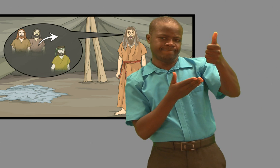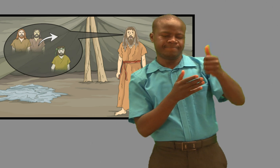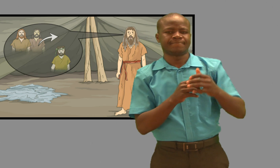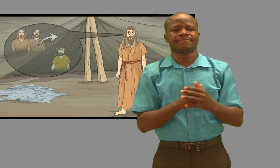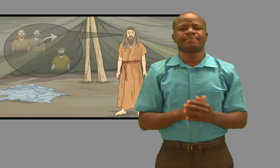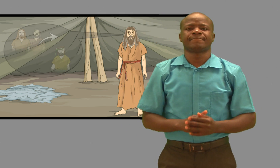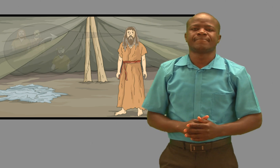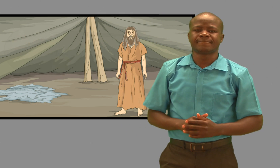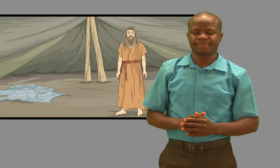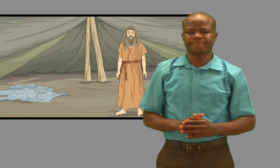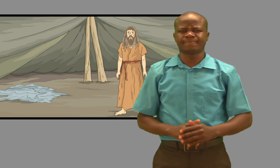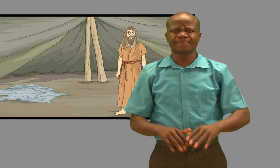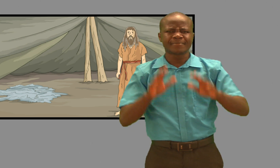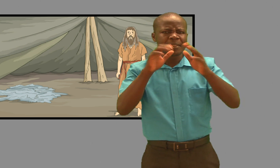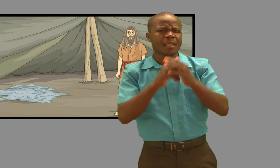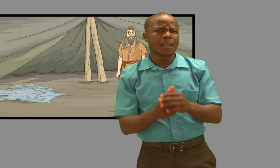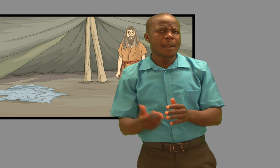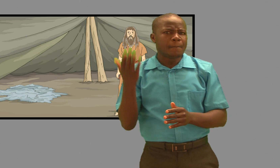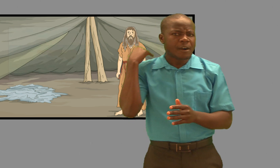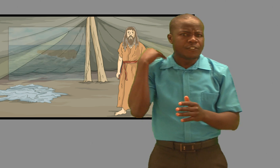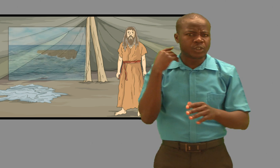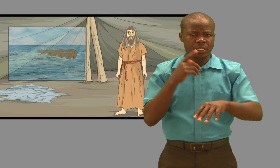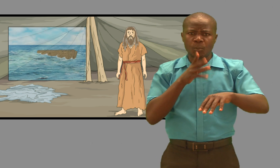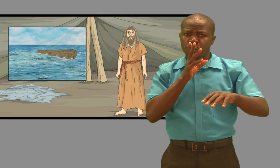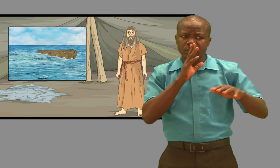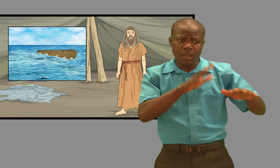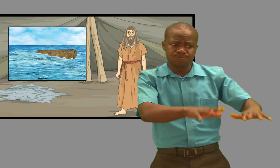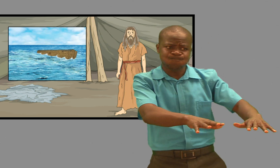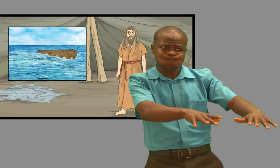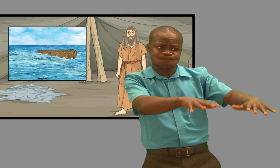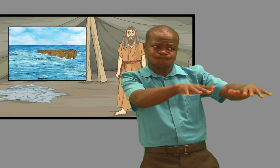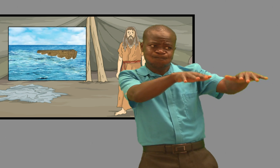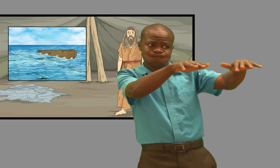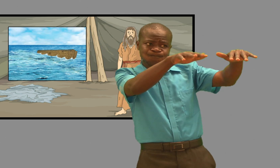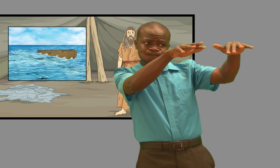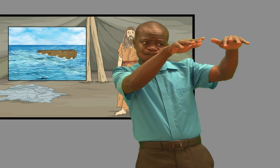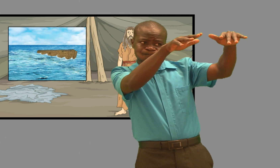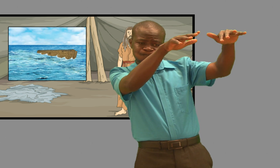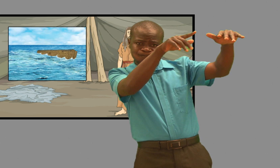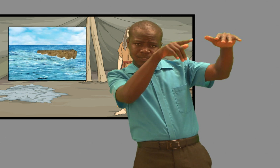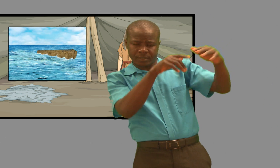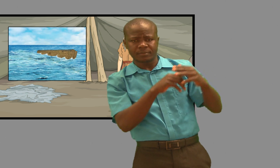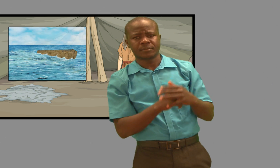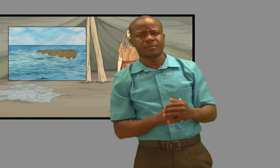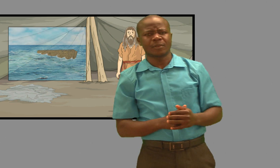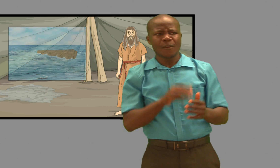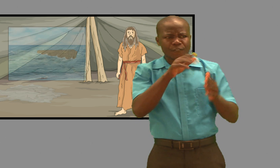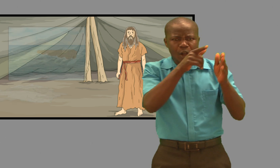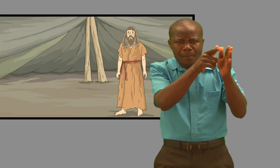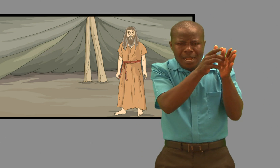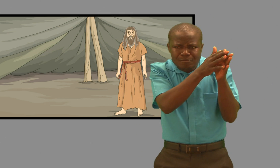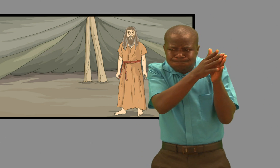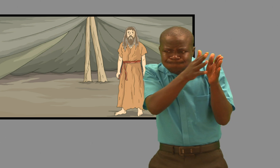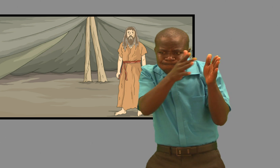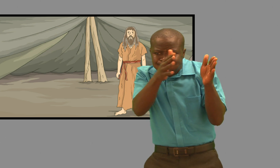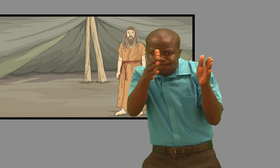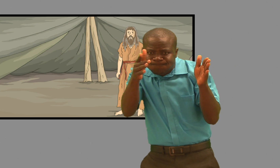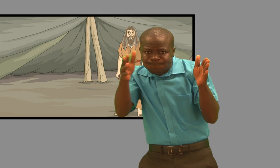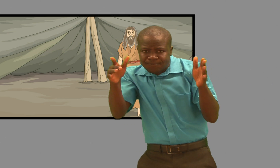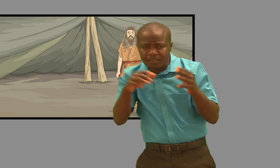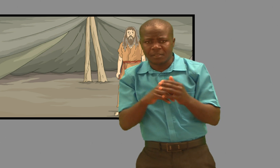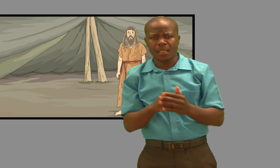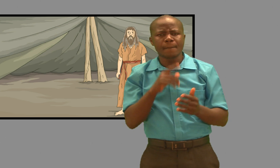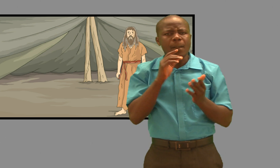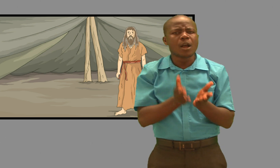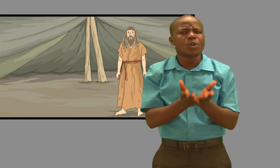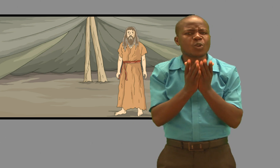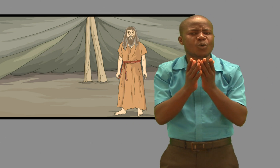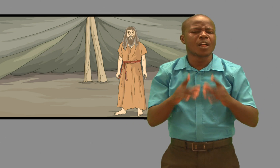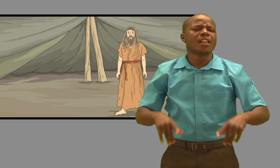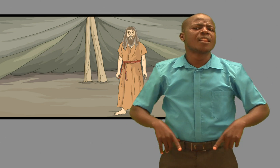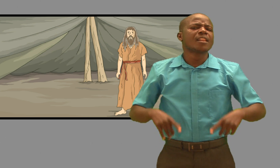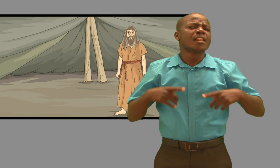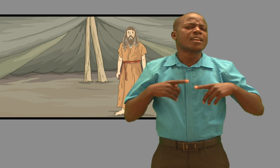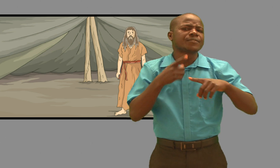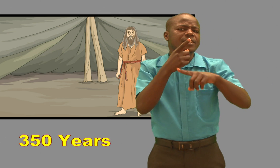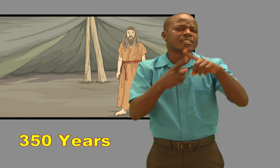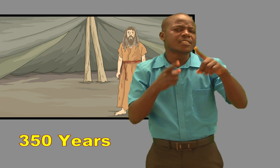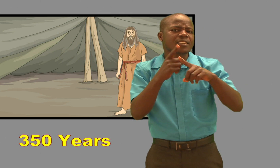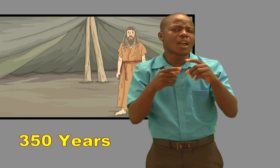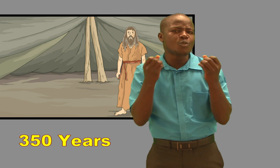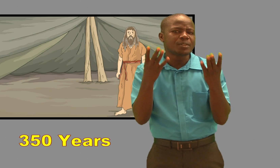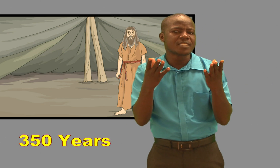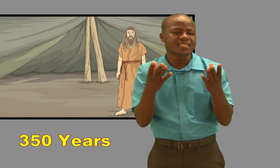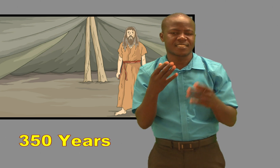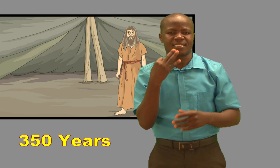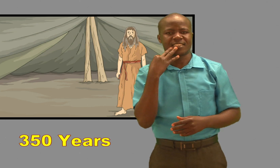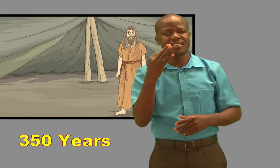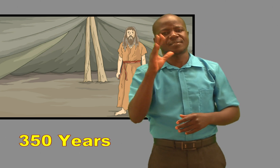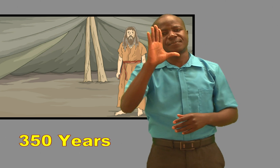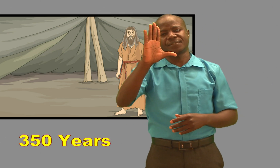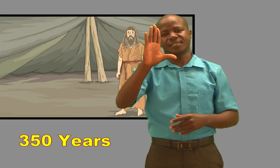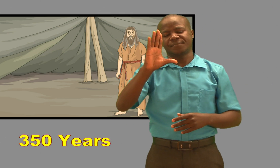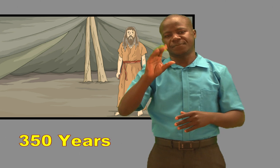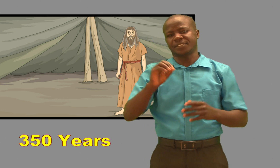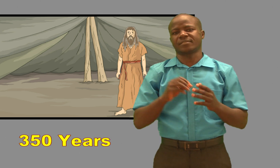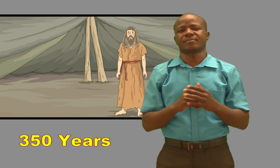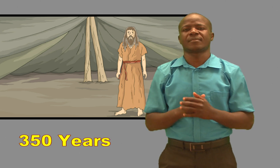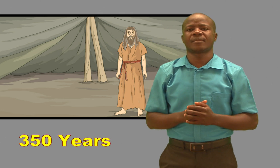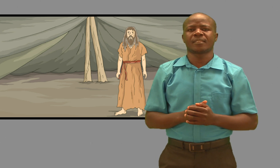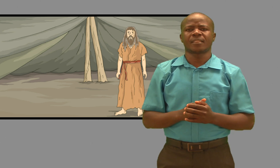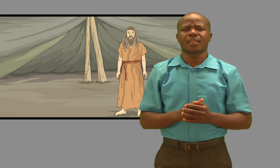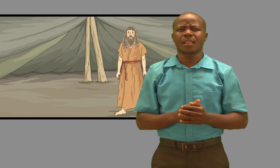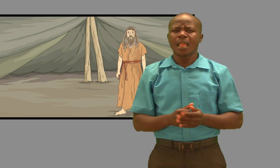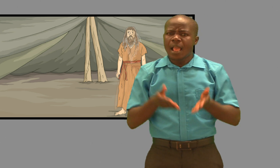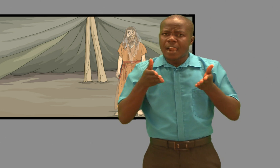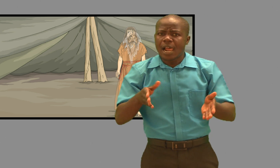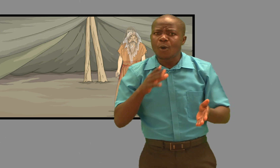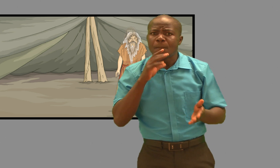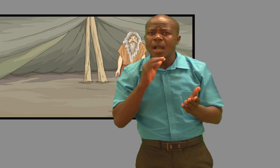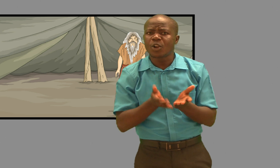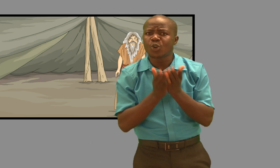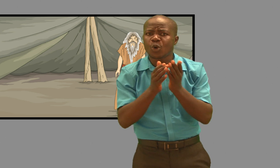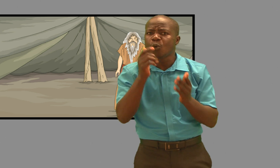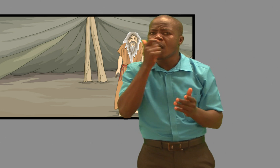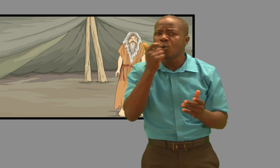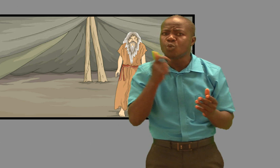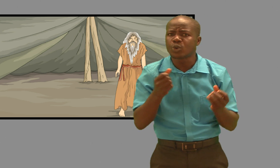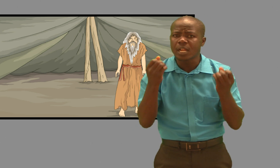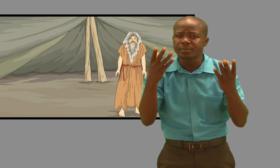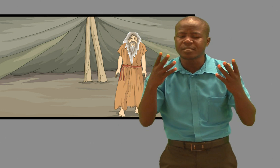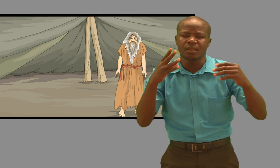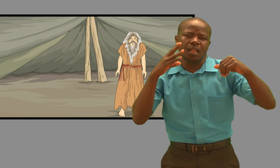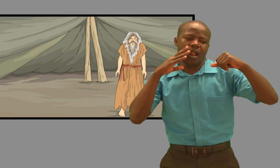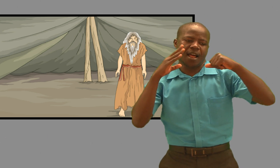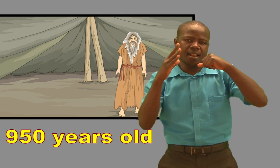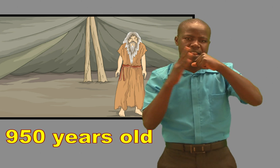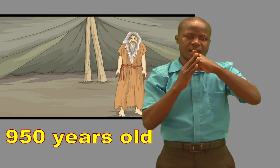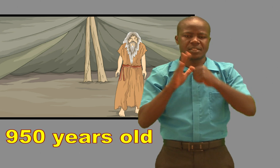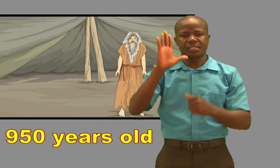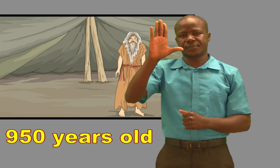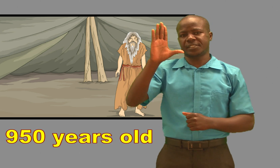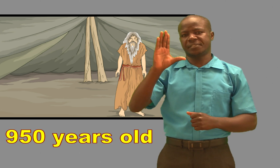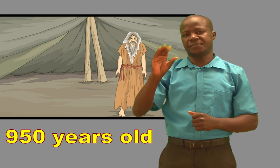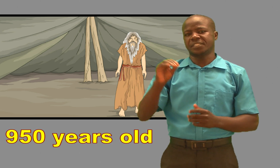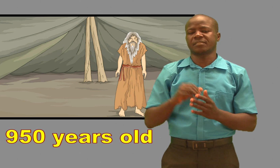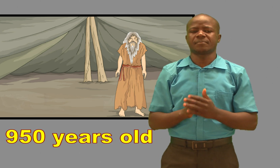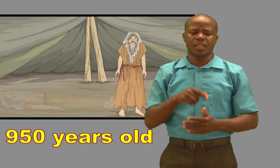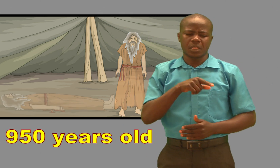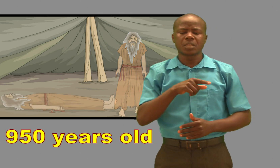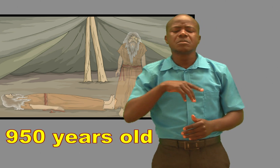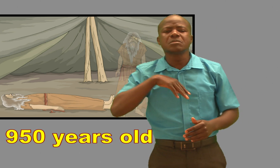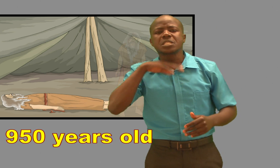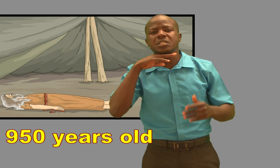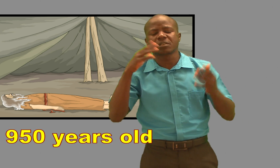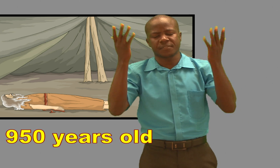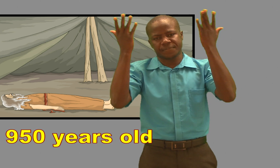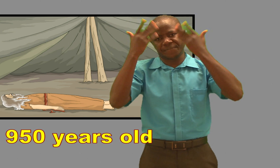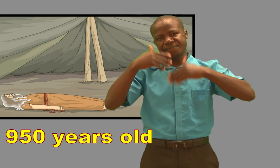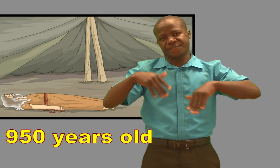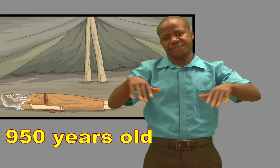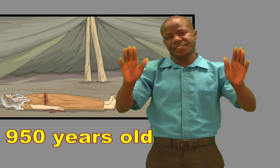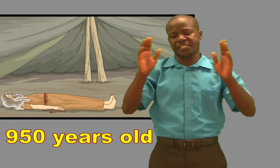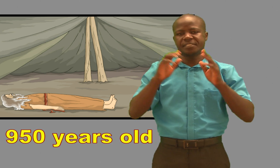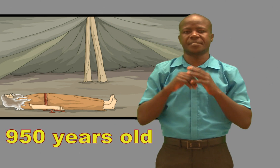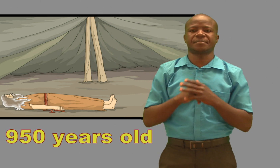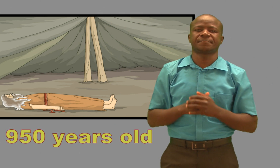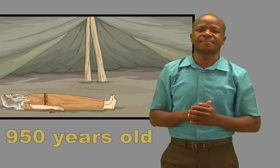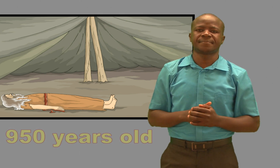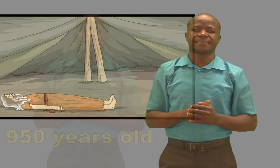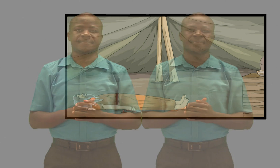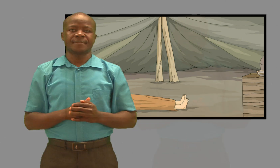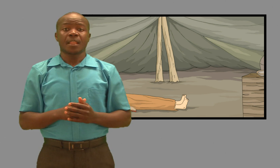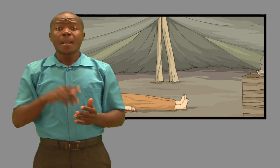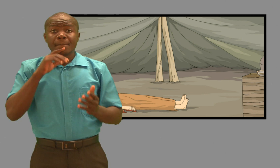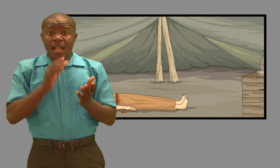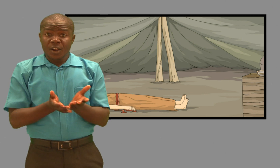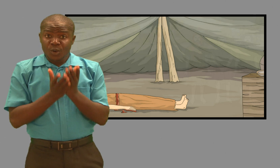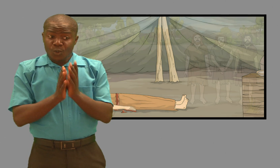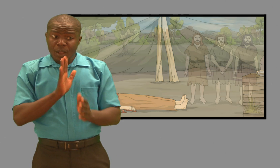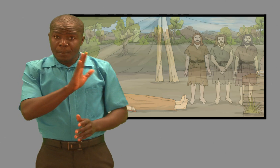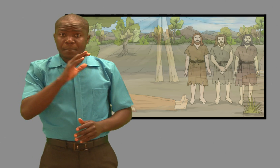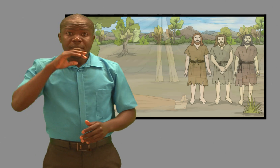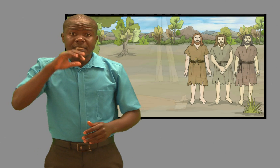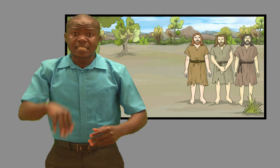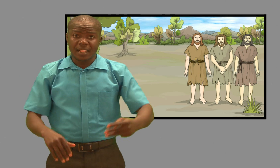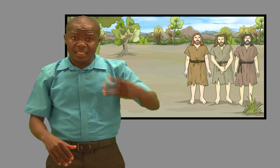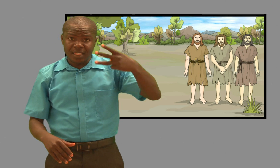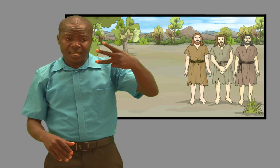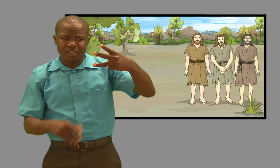After the flood, Noah lived 350 years.